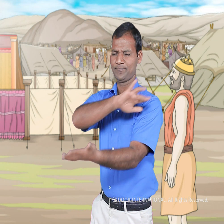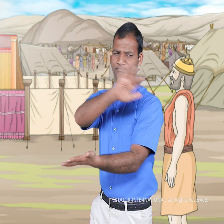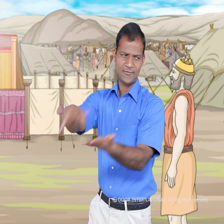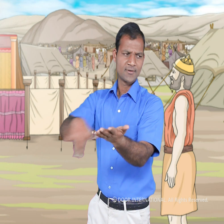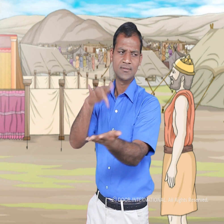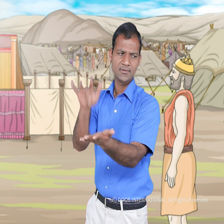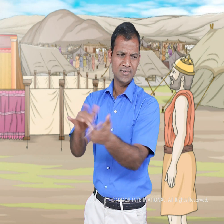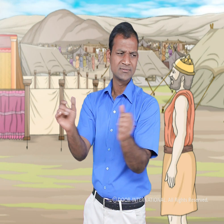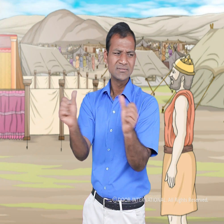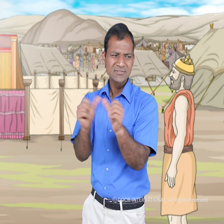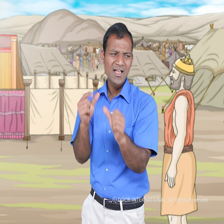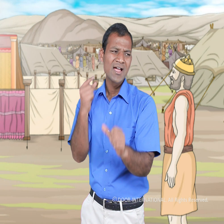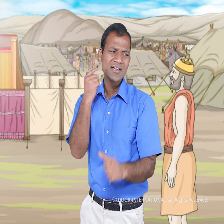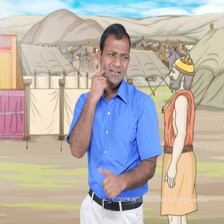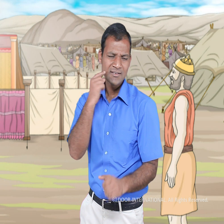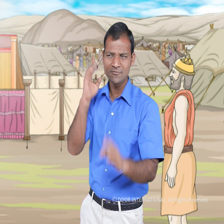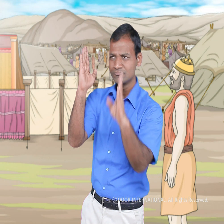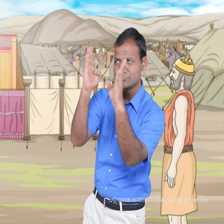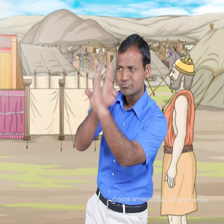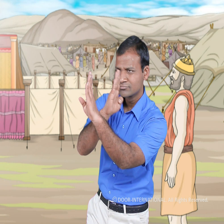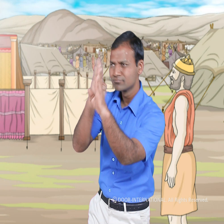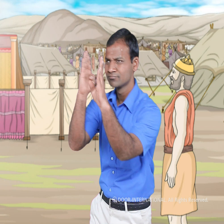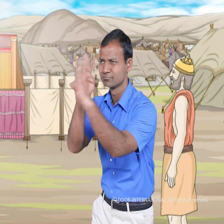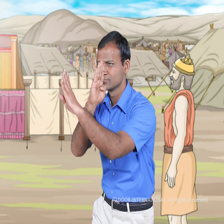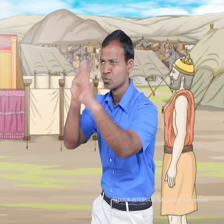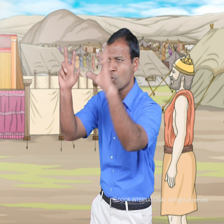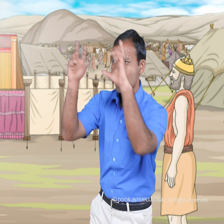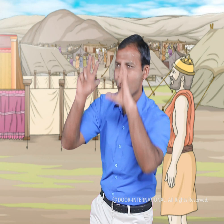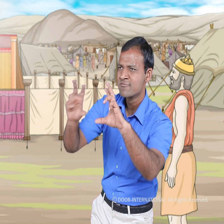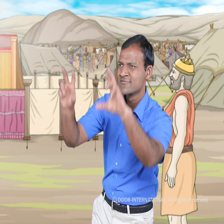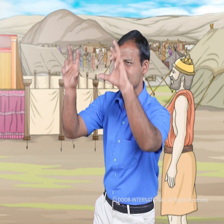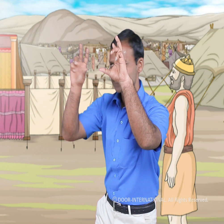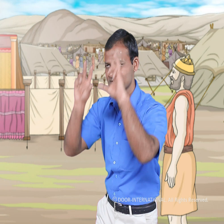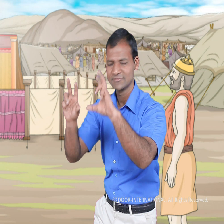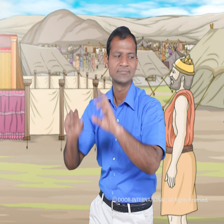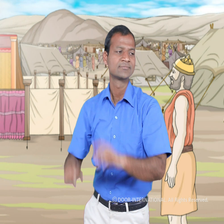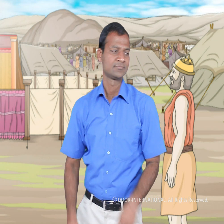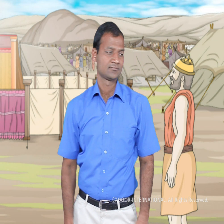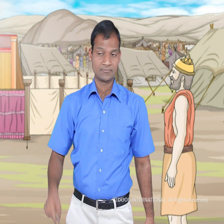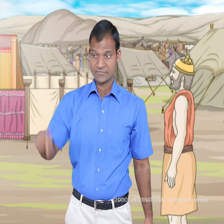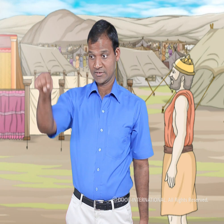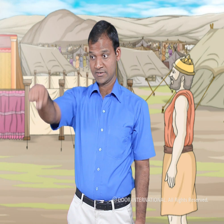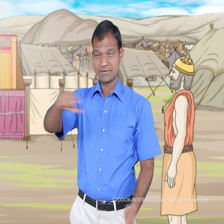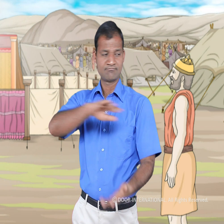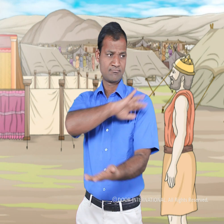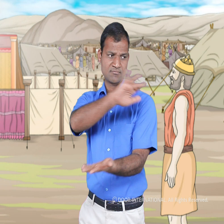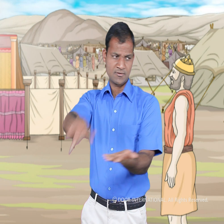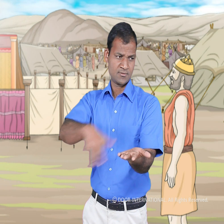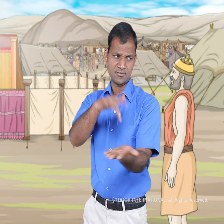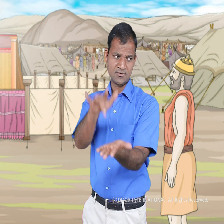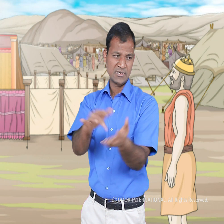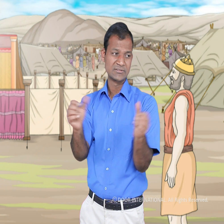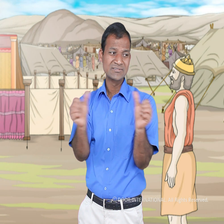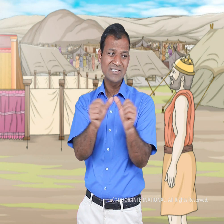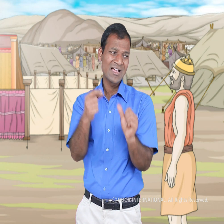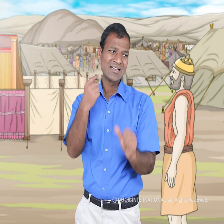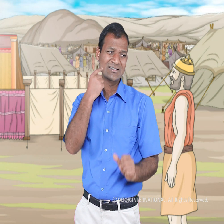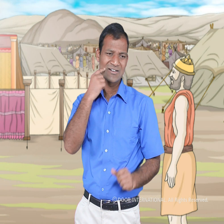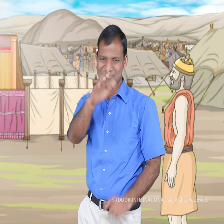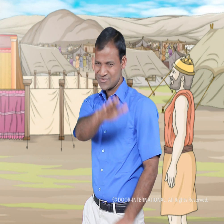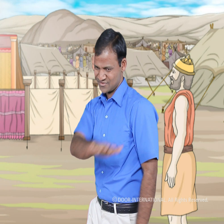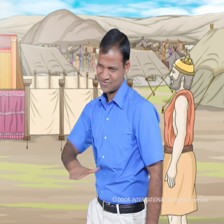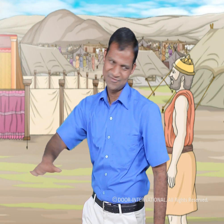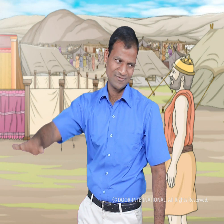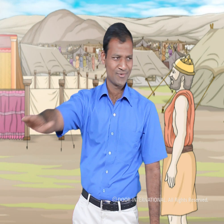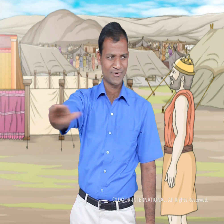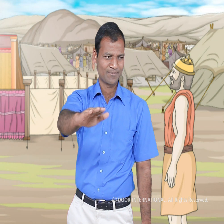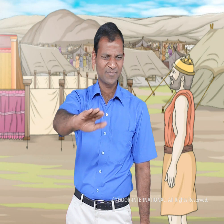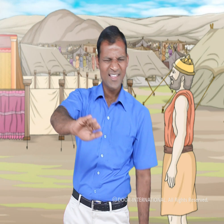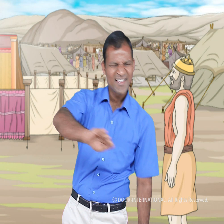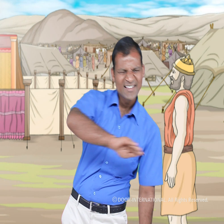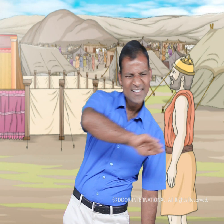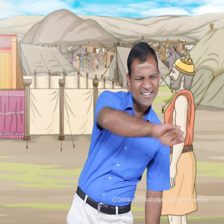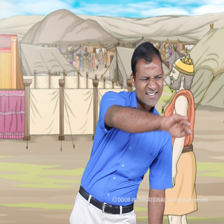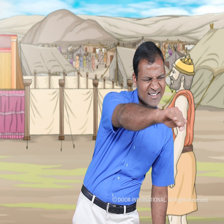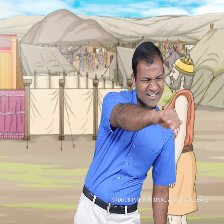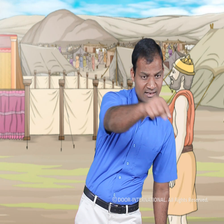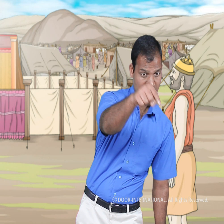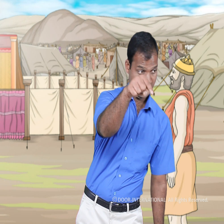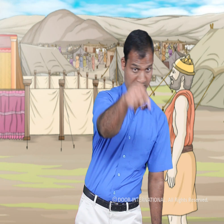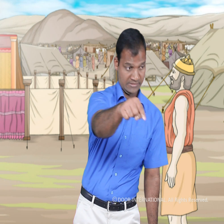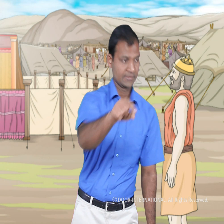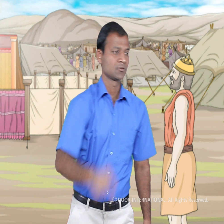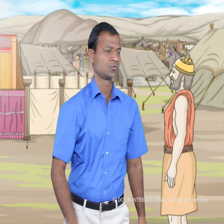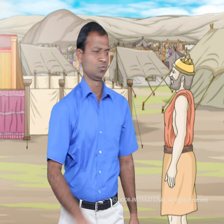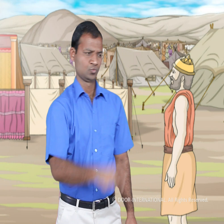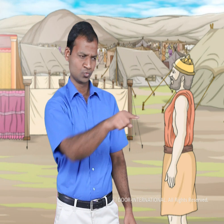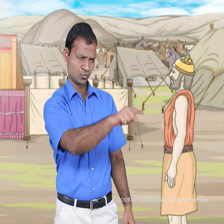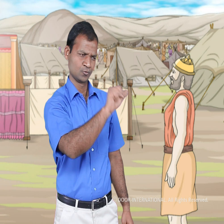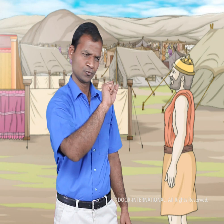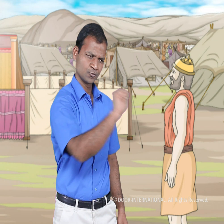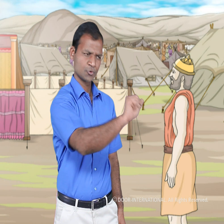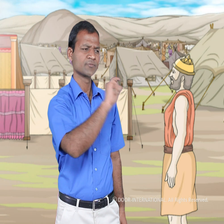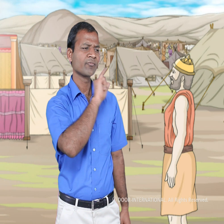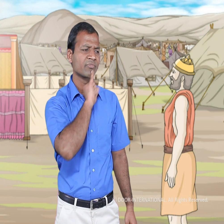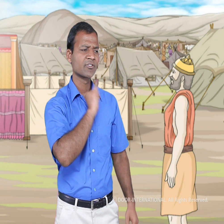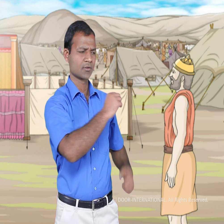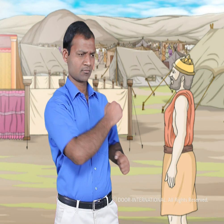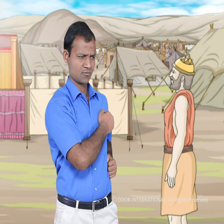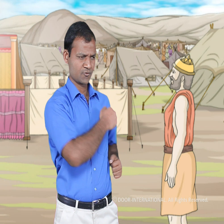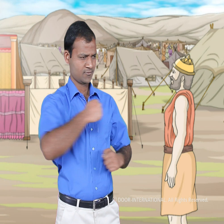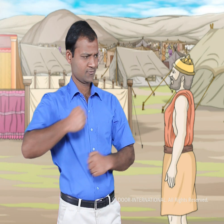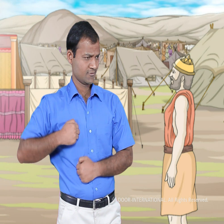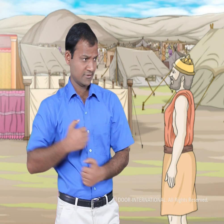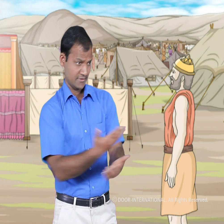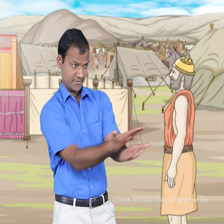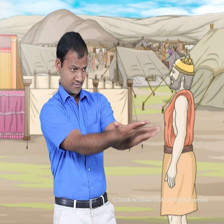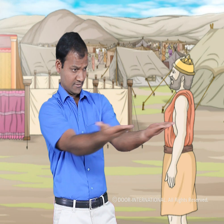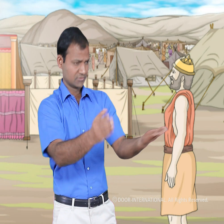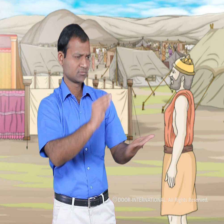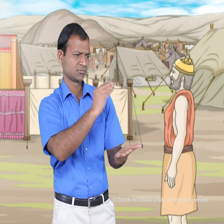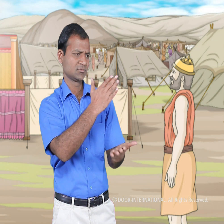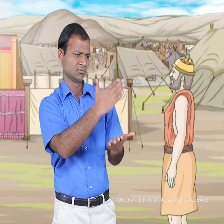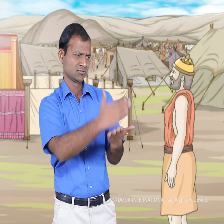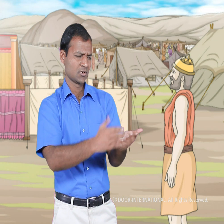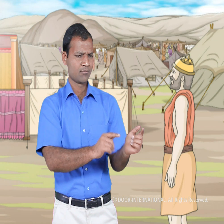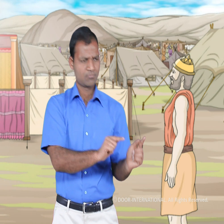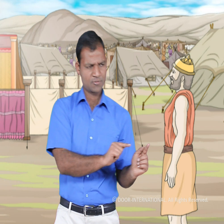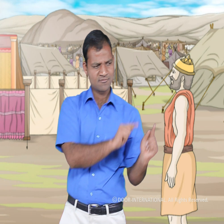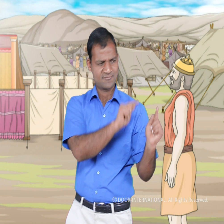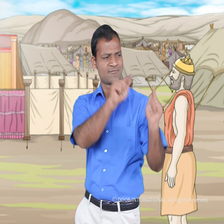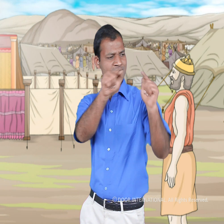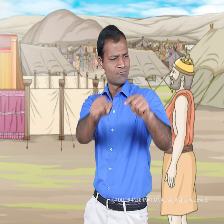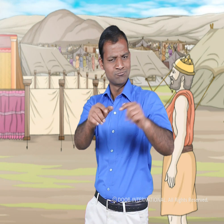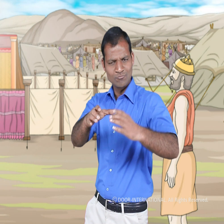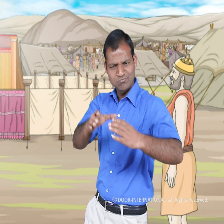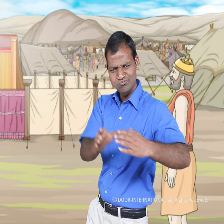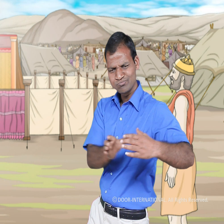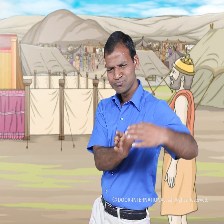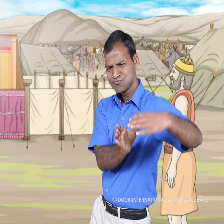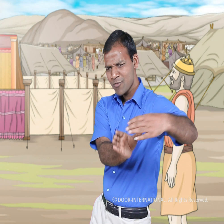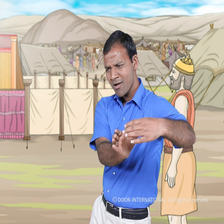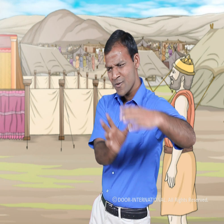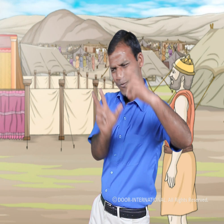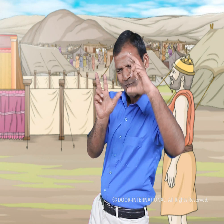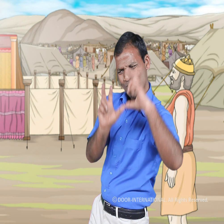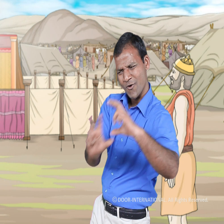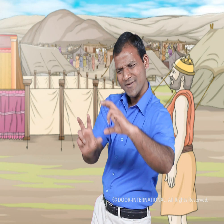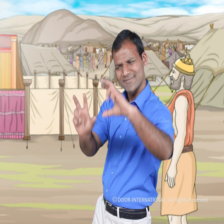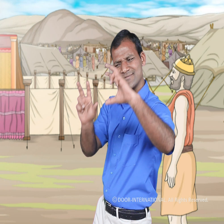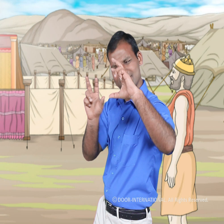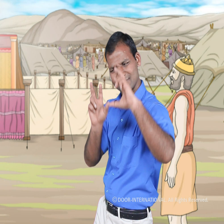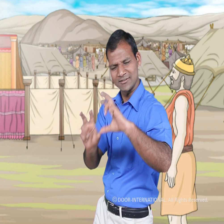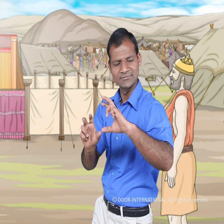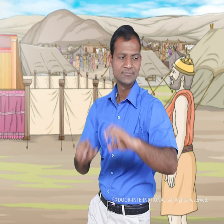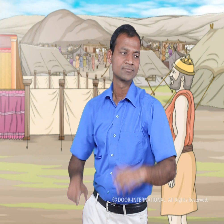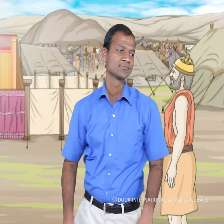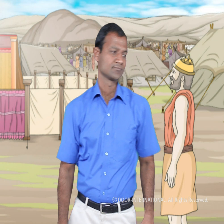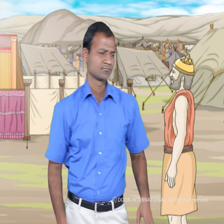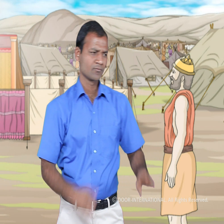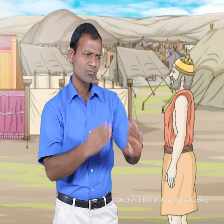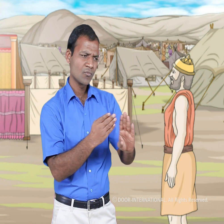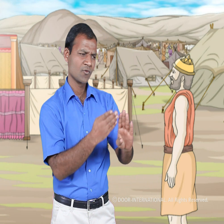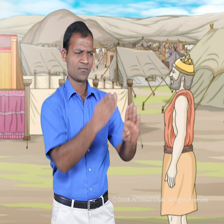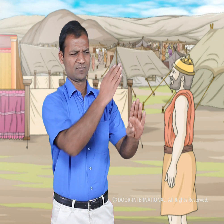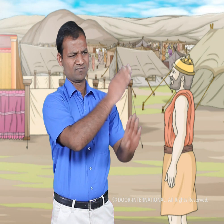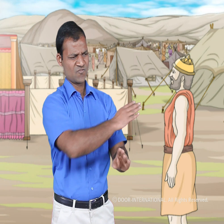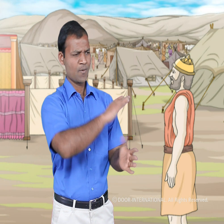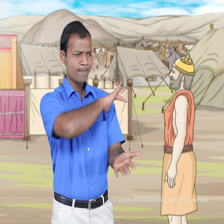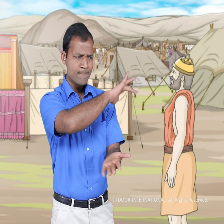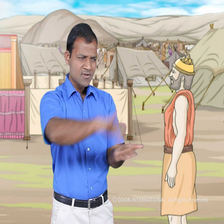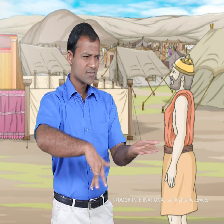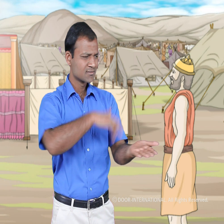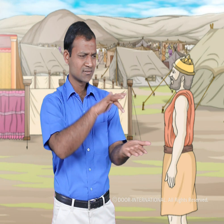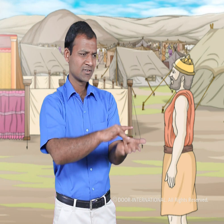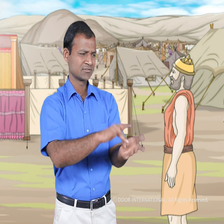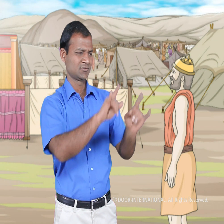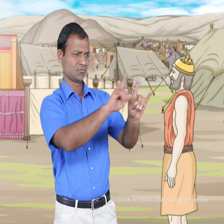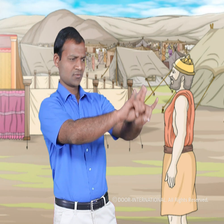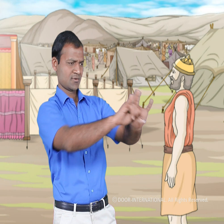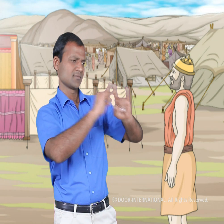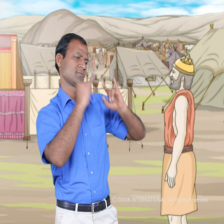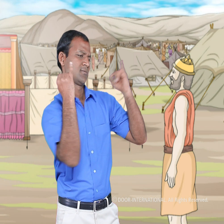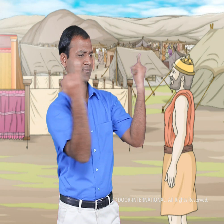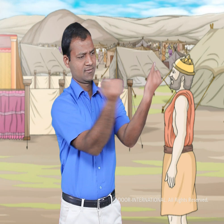See, I have delivered into your hand the king of Ai, his people, his city, and his land.